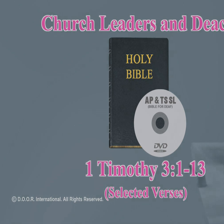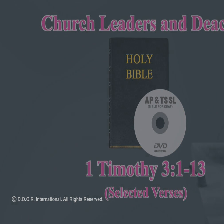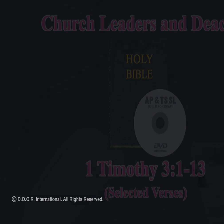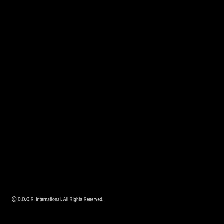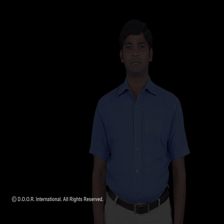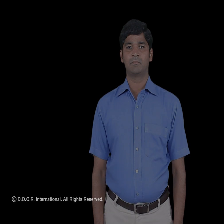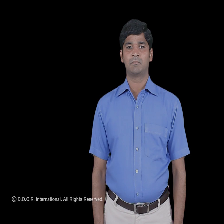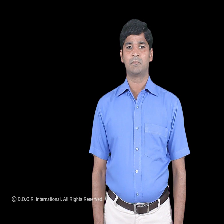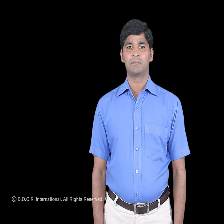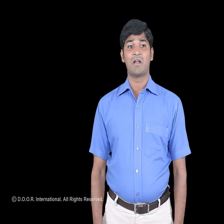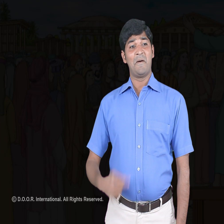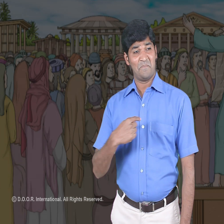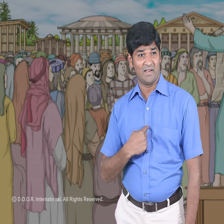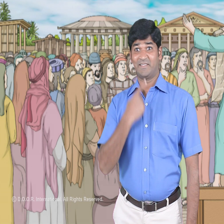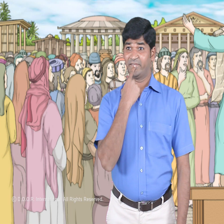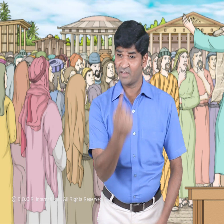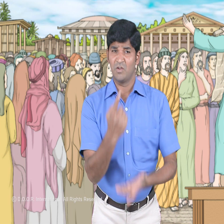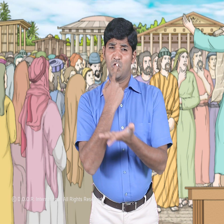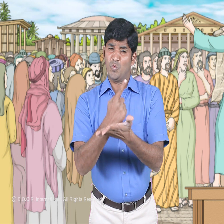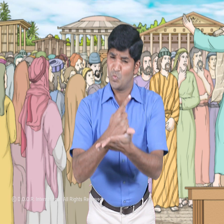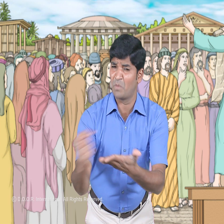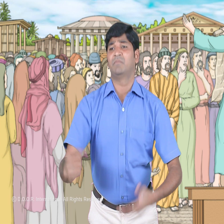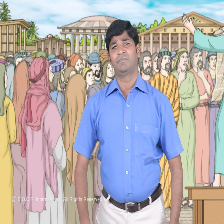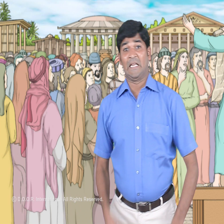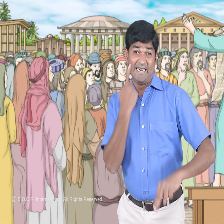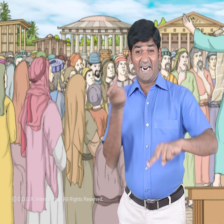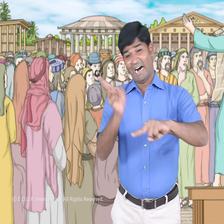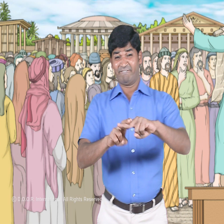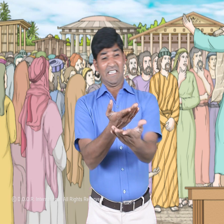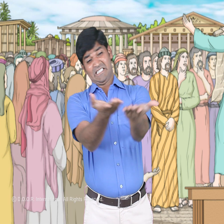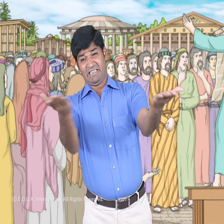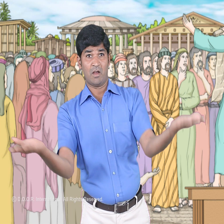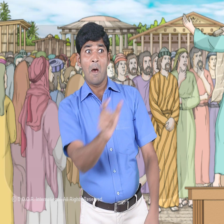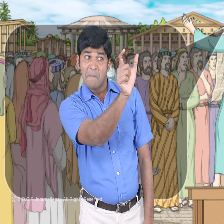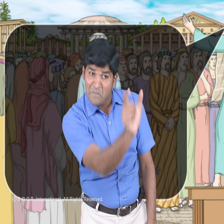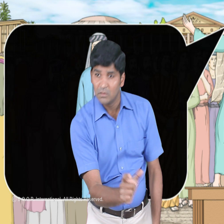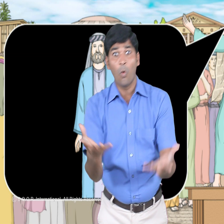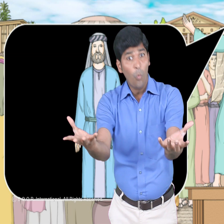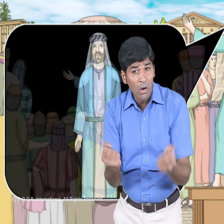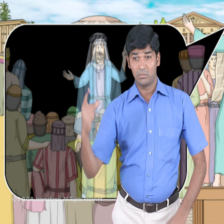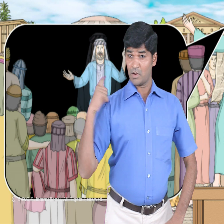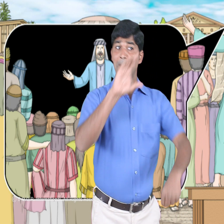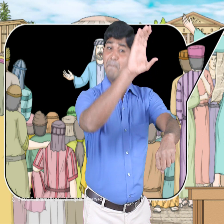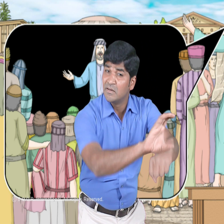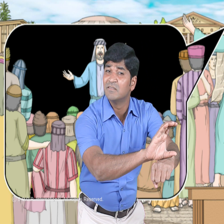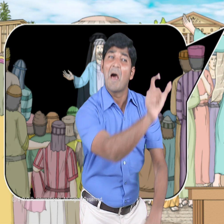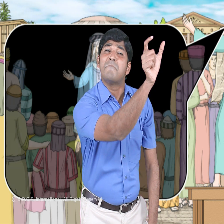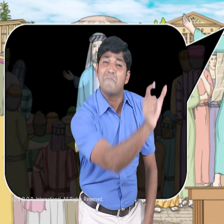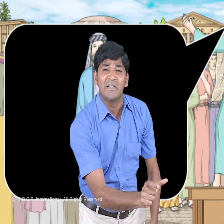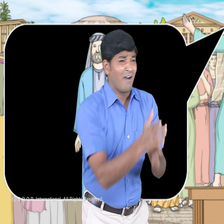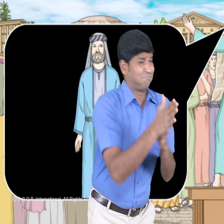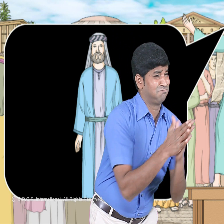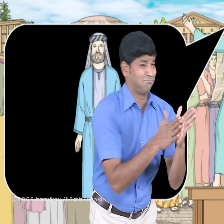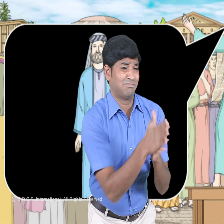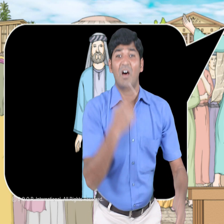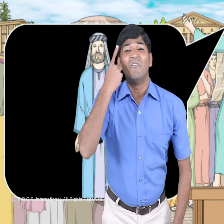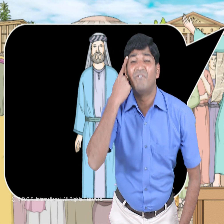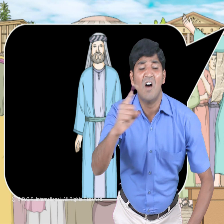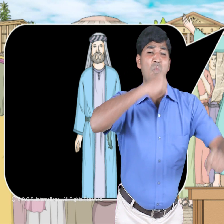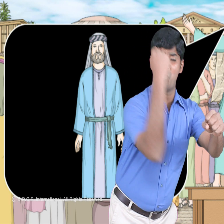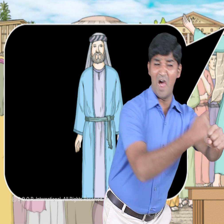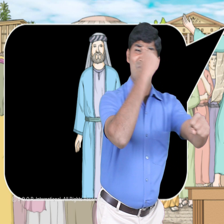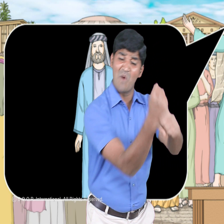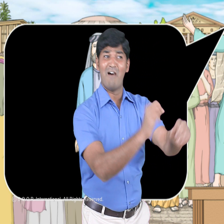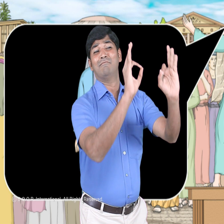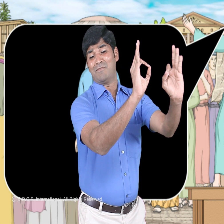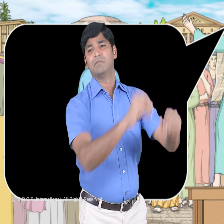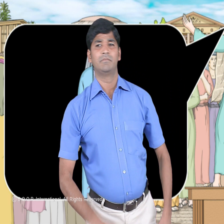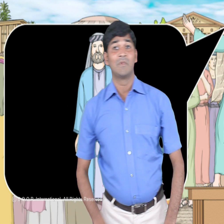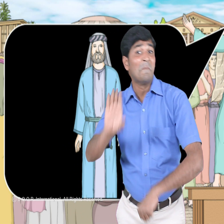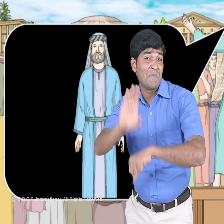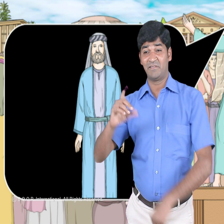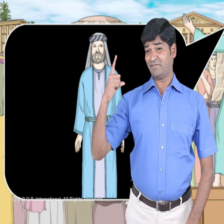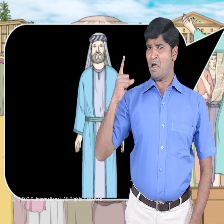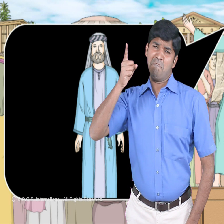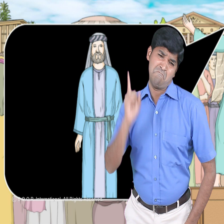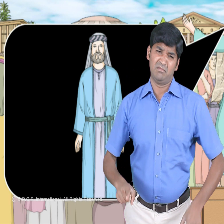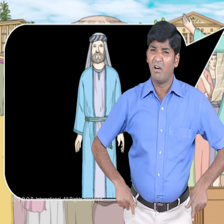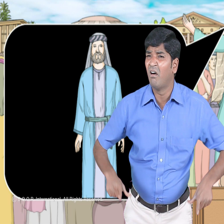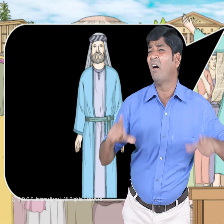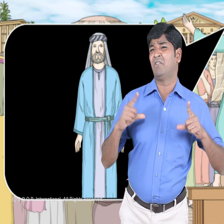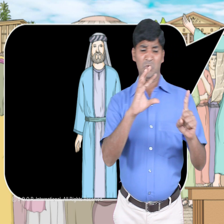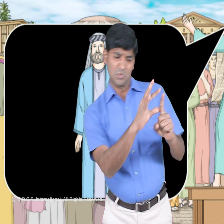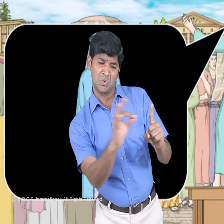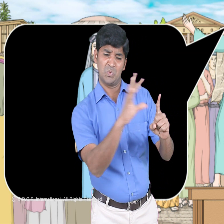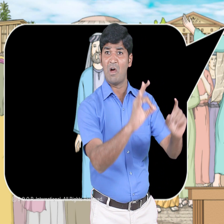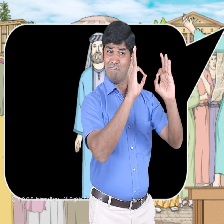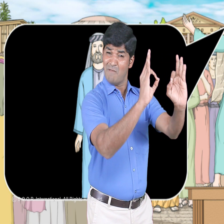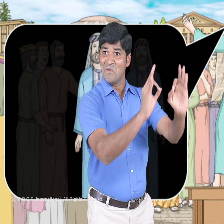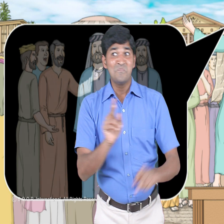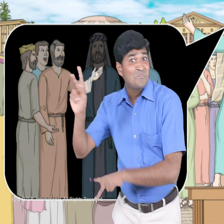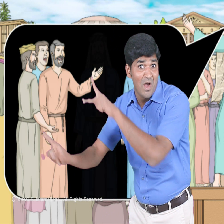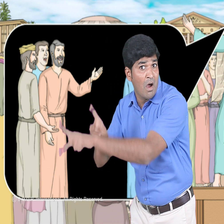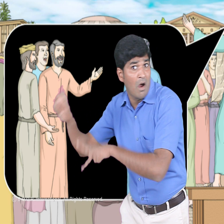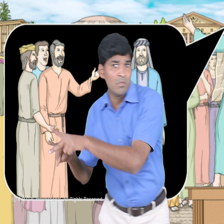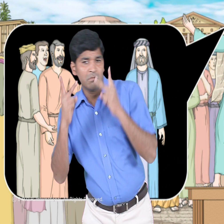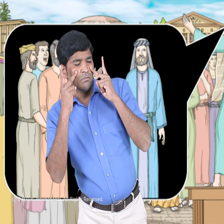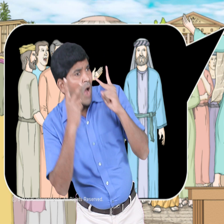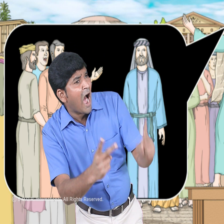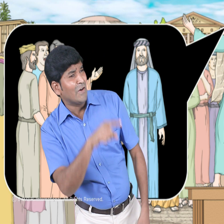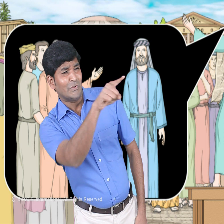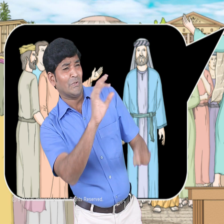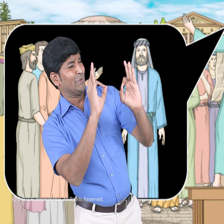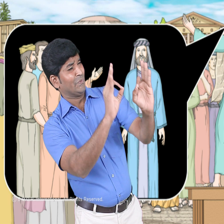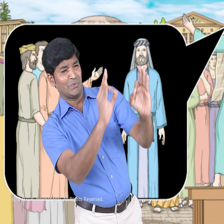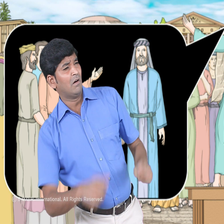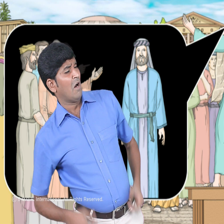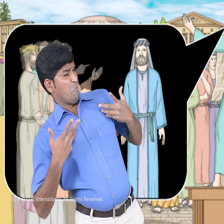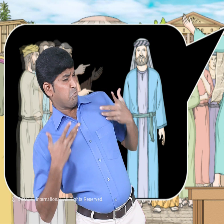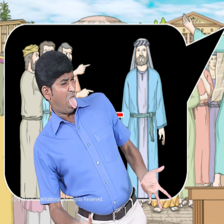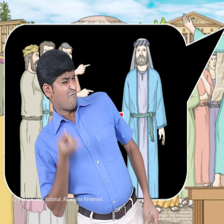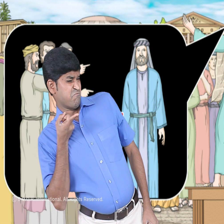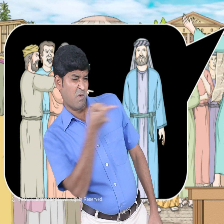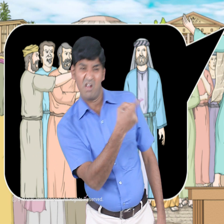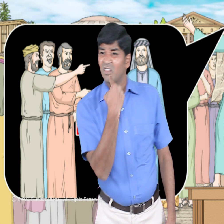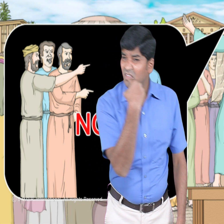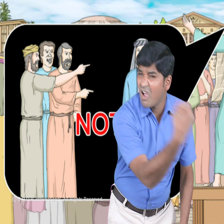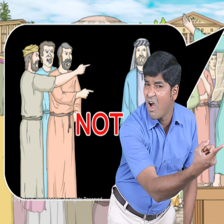This is a trustworthy saying: If anyone aspires to be an overseer, he desires a noble task.